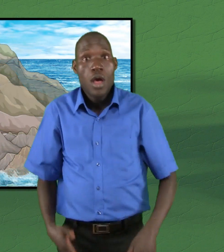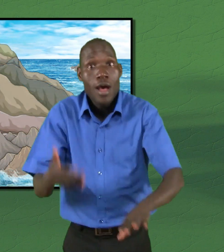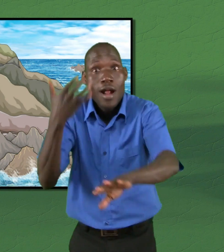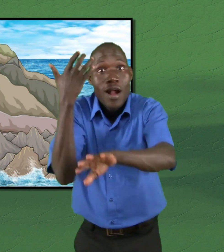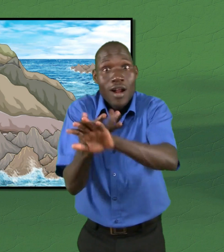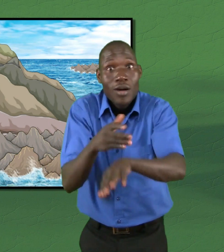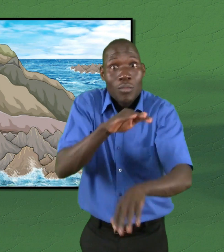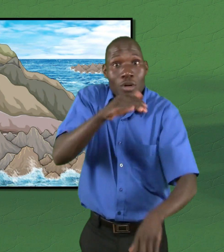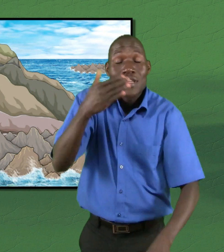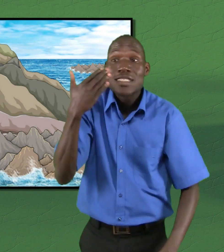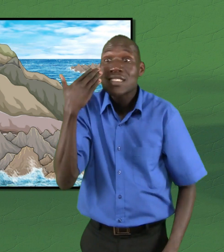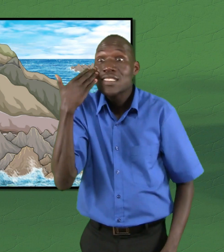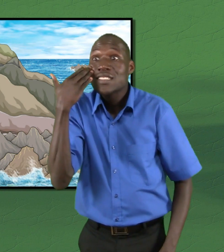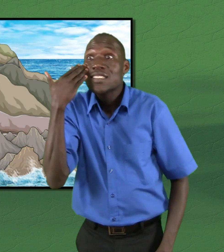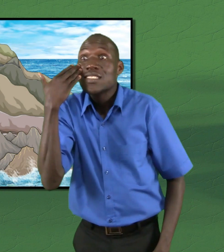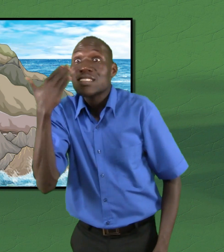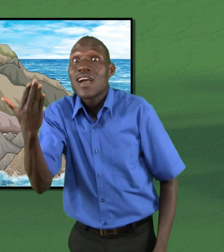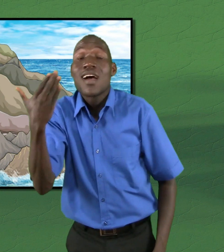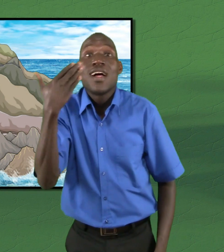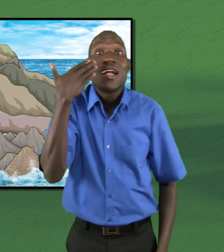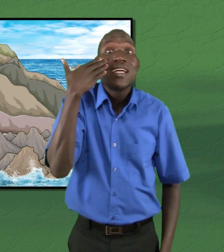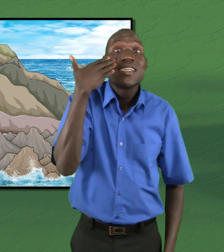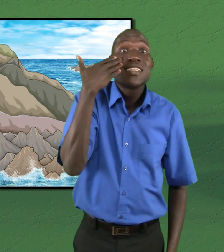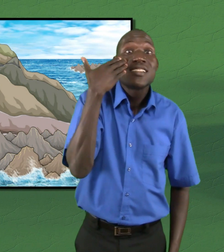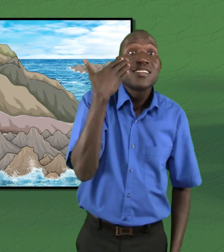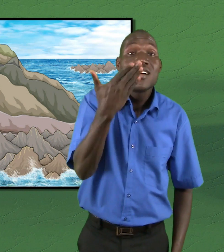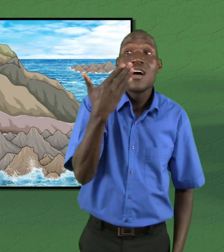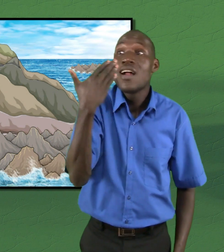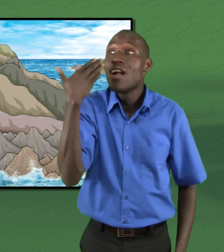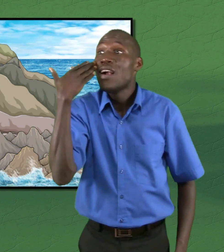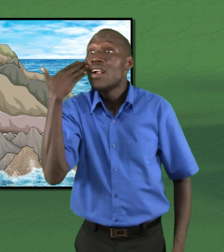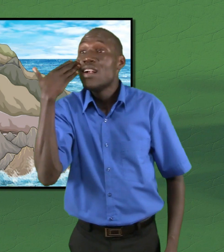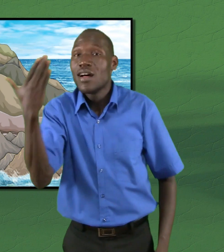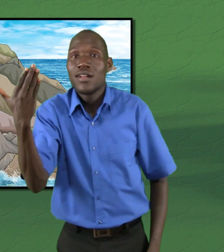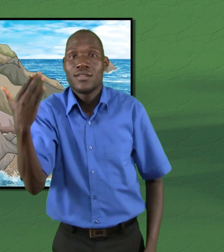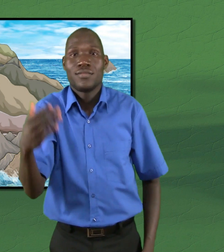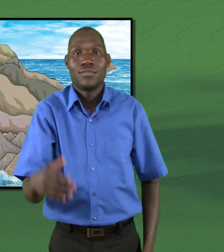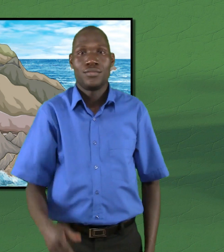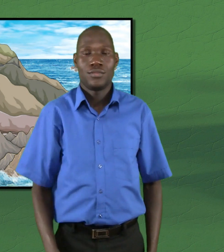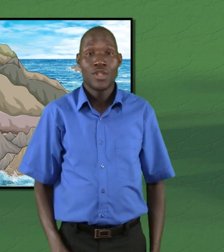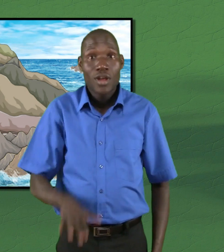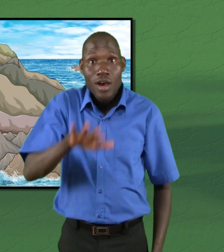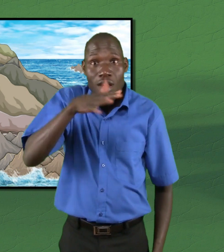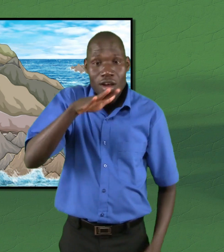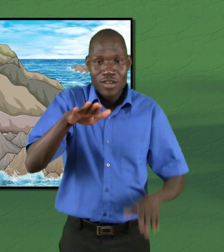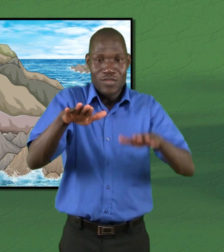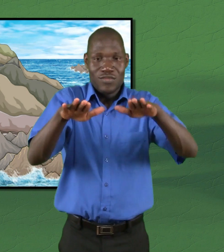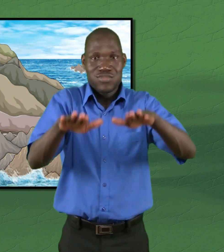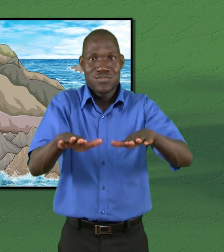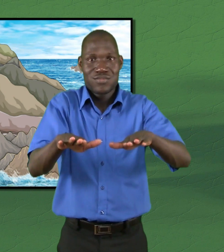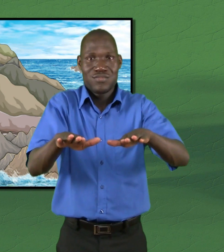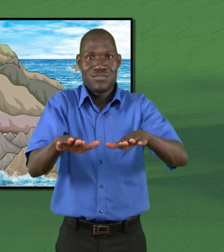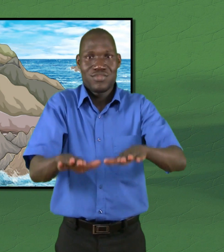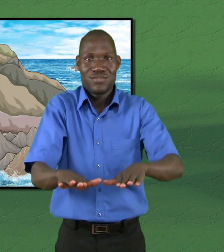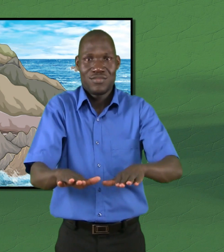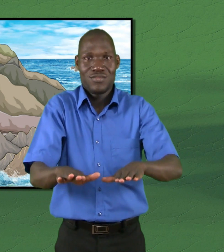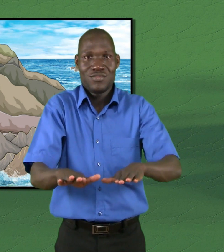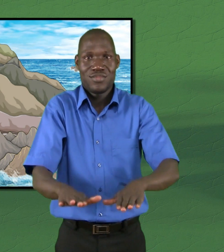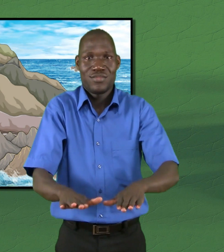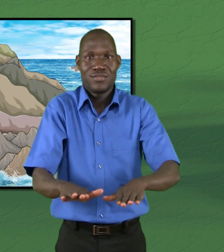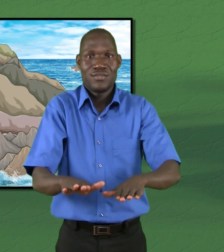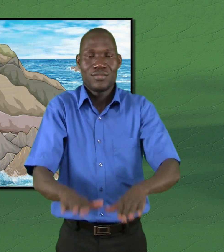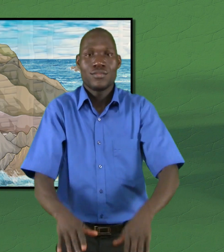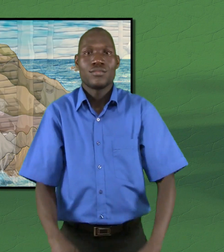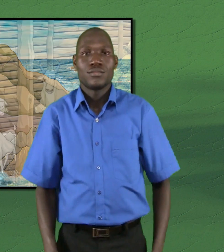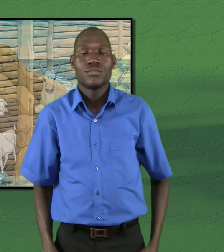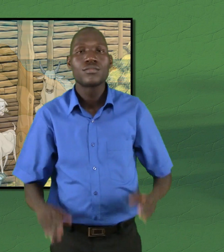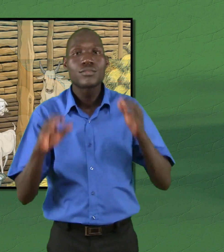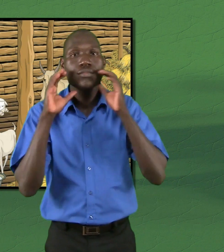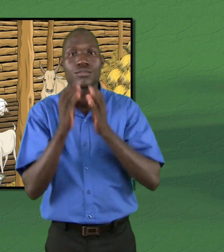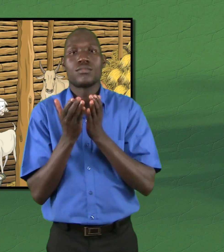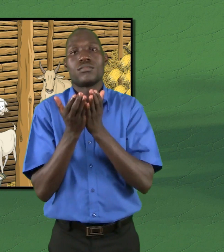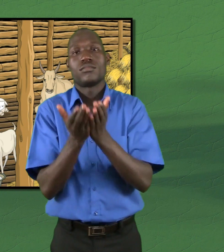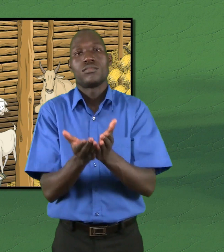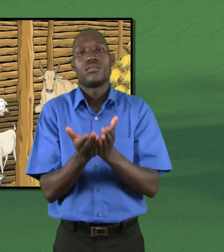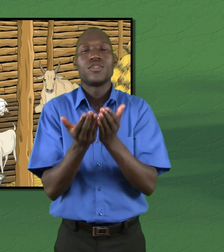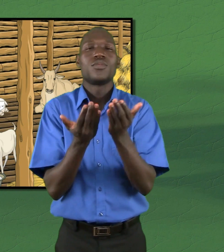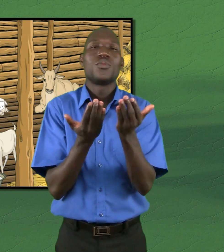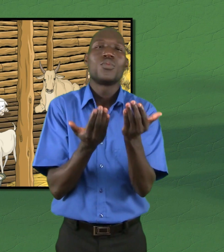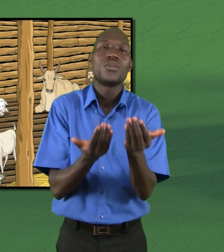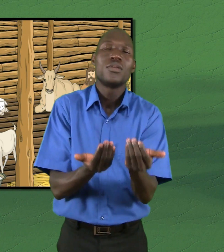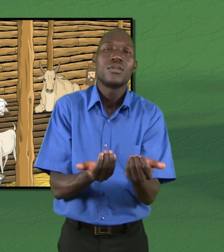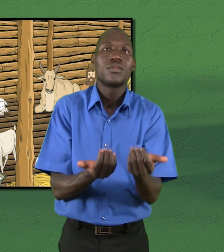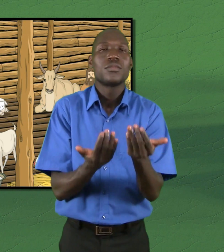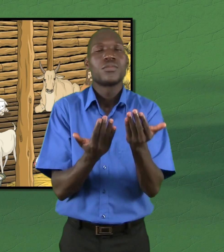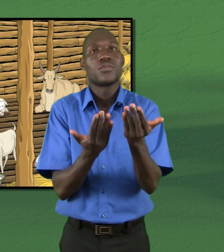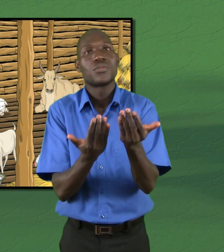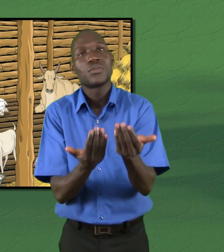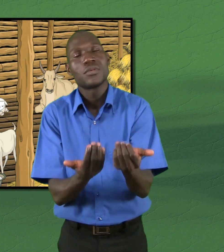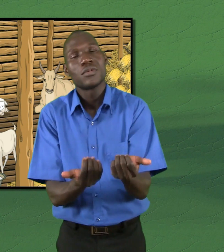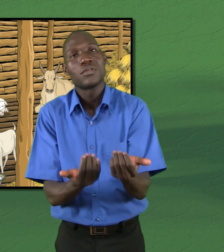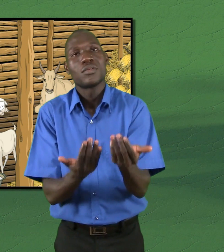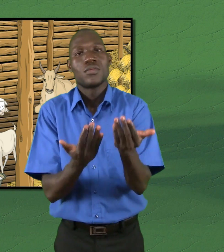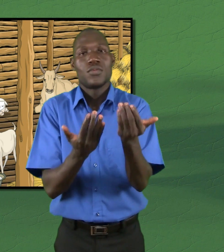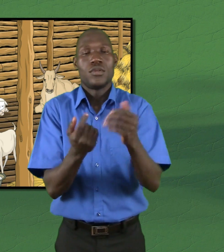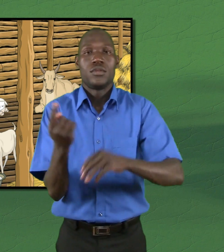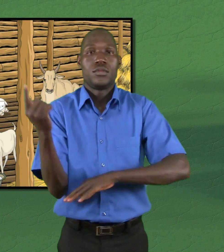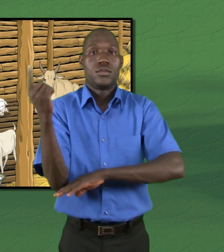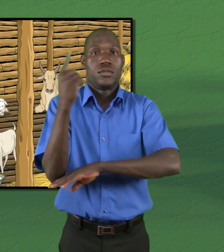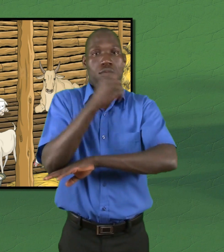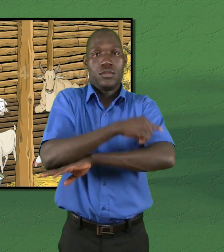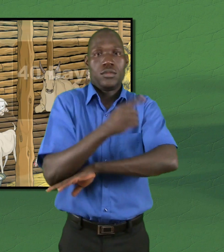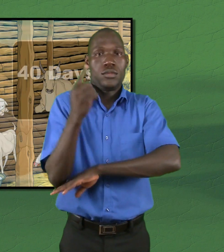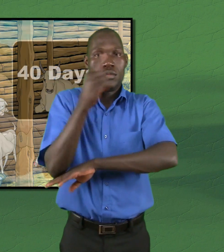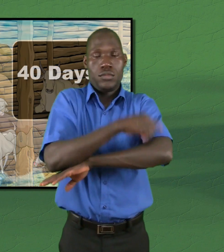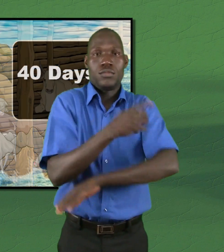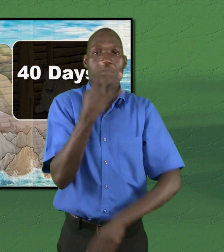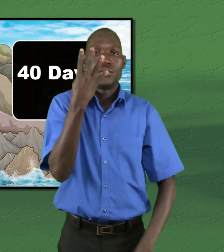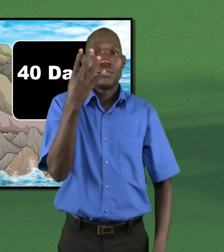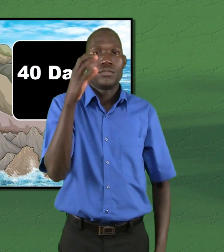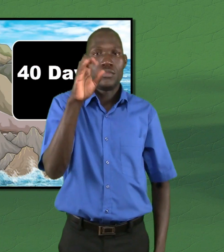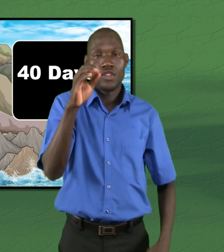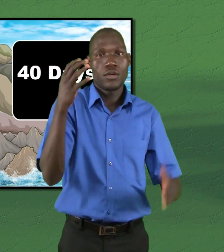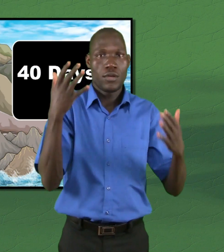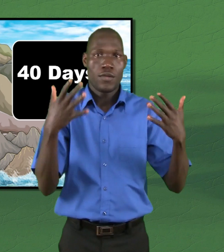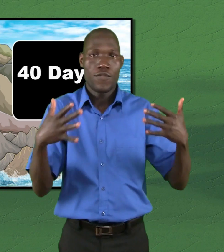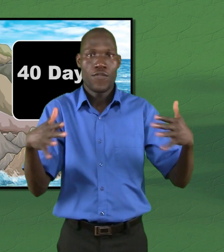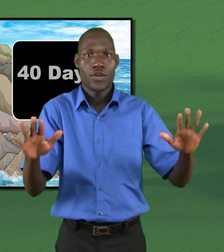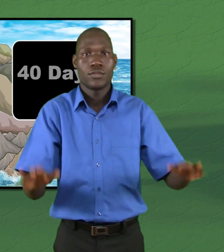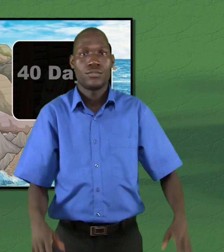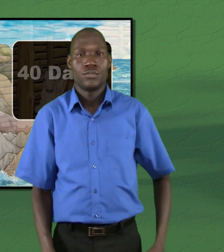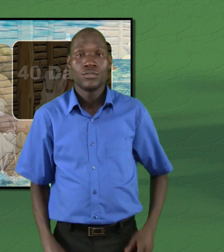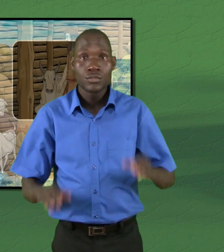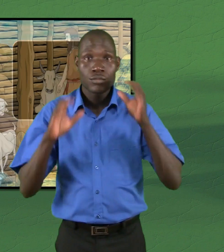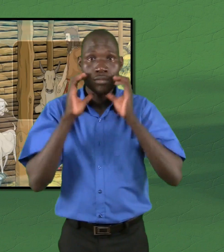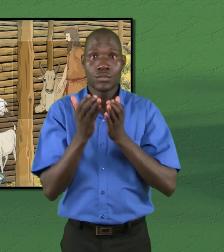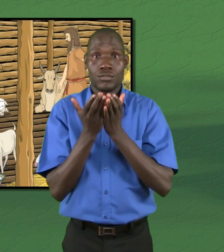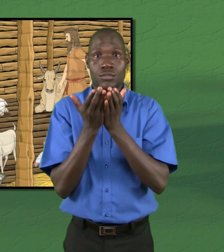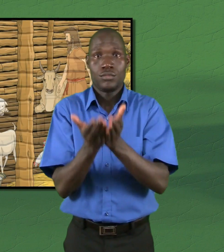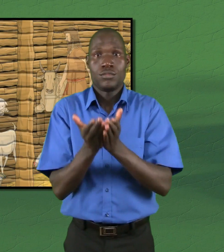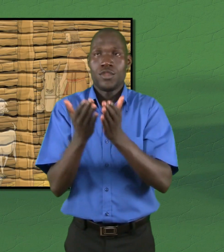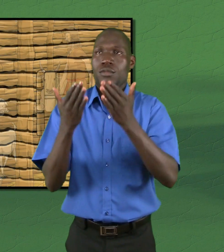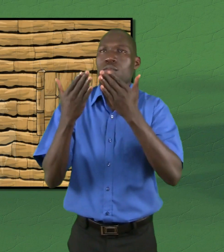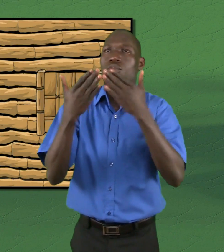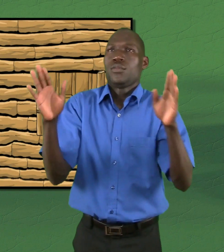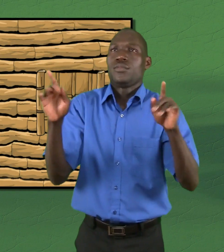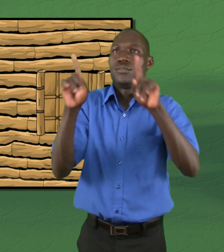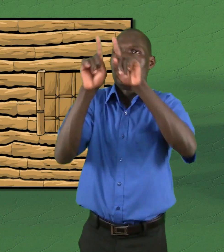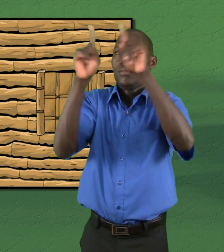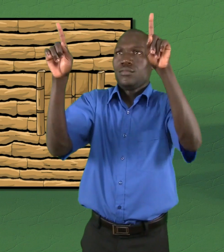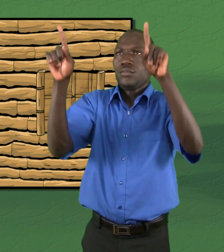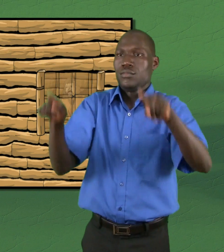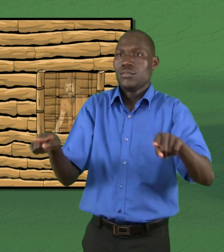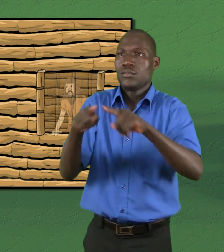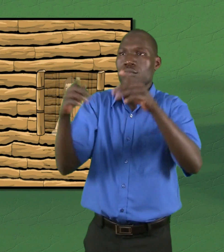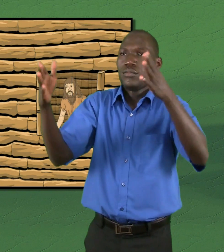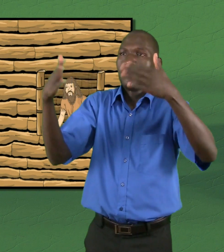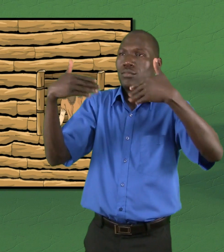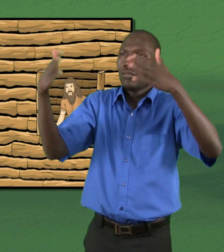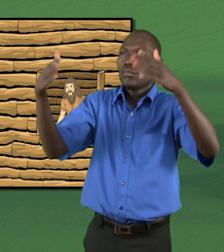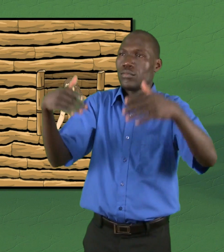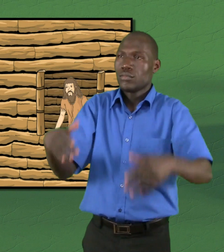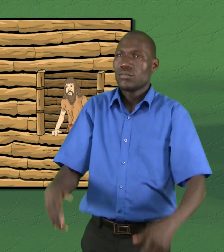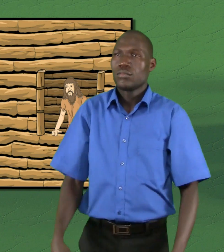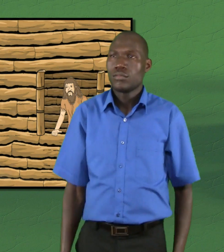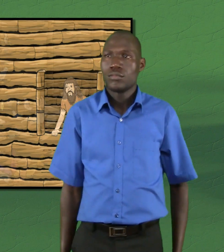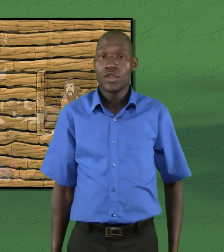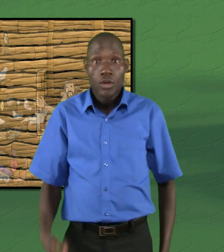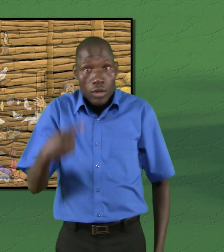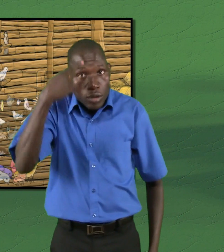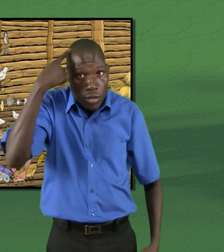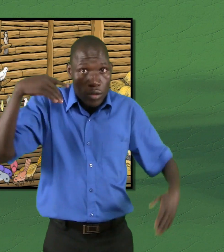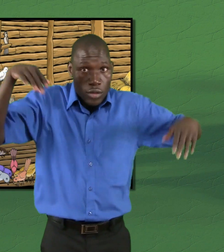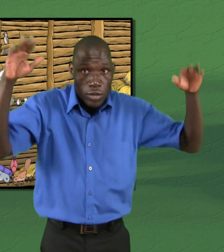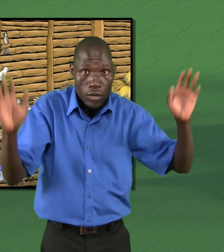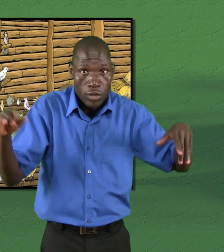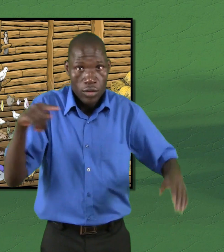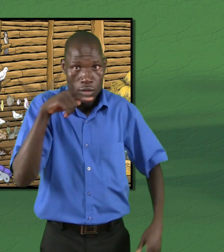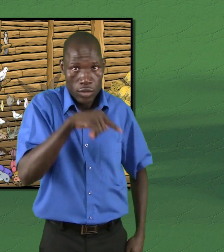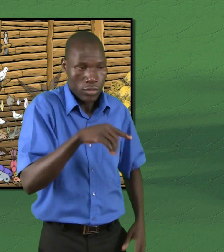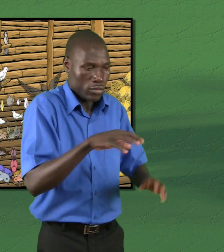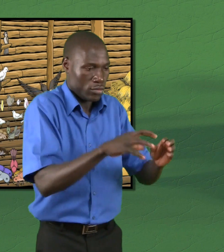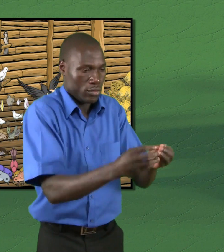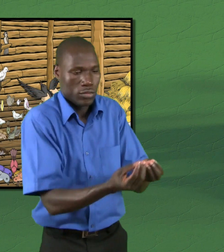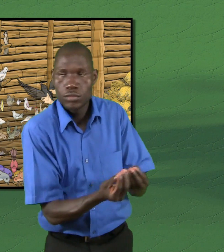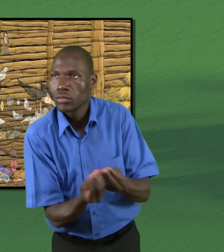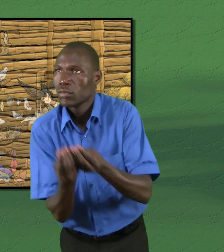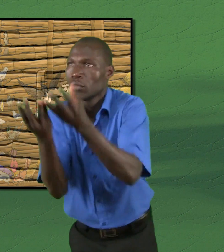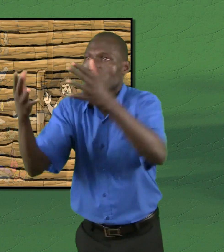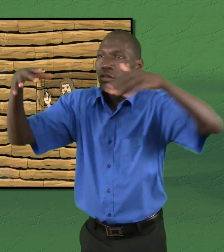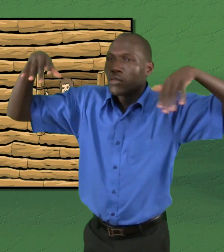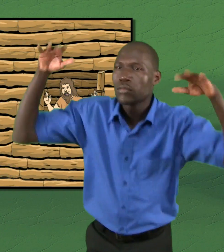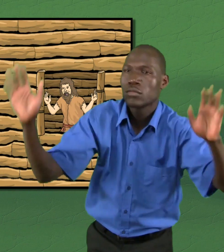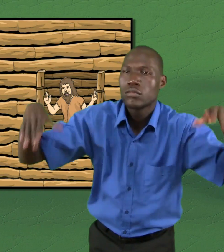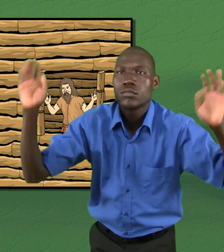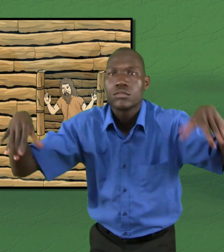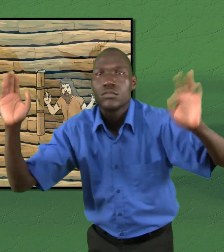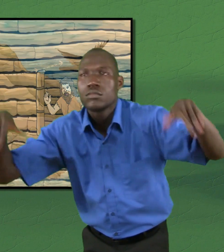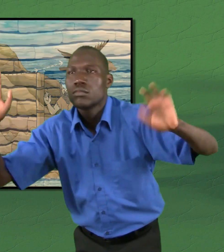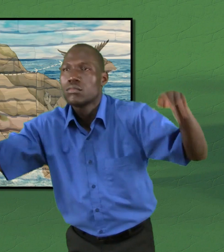On the seventeenth day of the seventh month, the ark came to rest on the mountains of Ararat. And the waters continued to recede until the tenth month, and on the first day of the tenth month the tops of the mountains became visible.